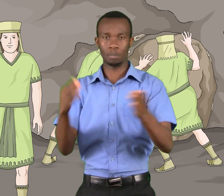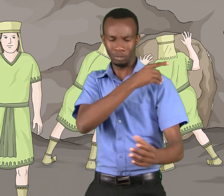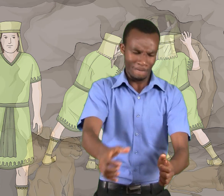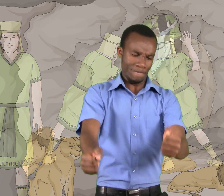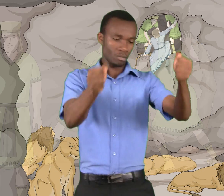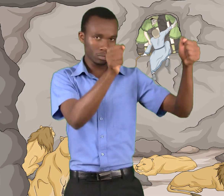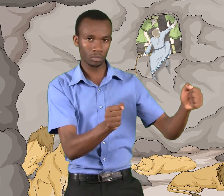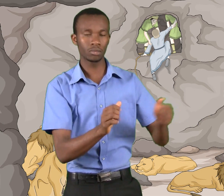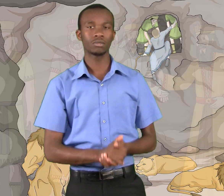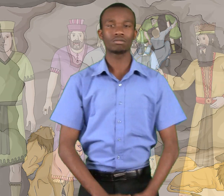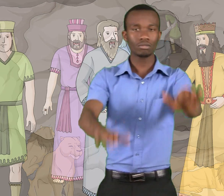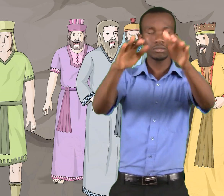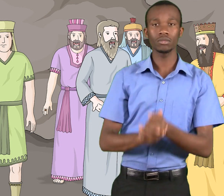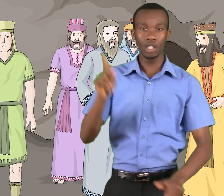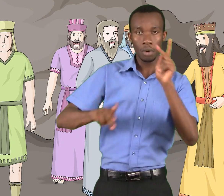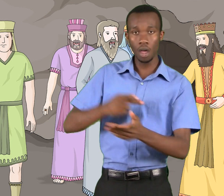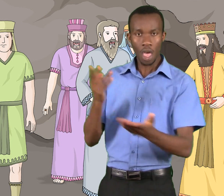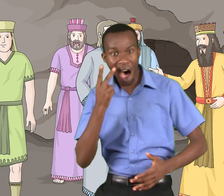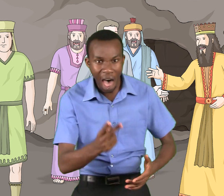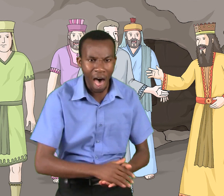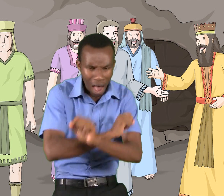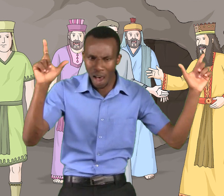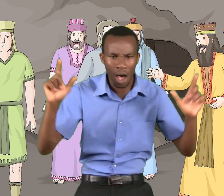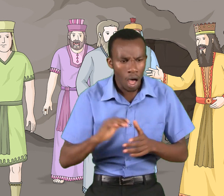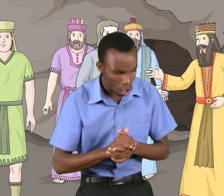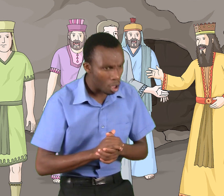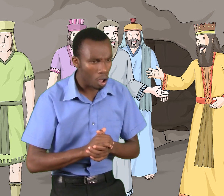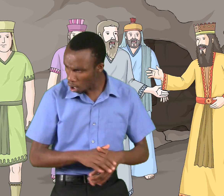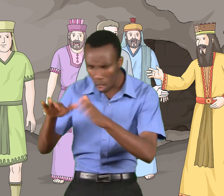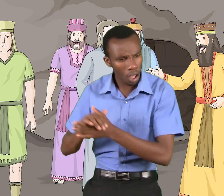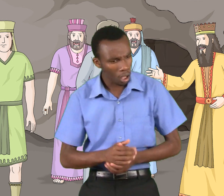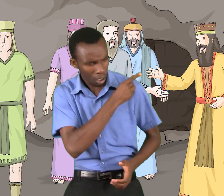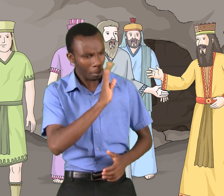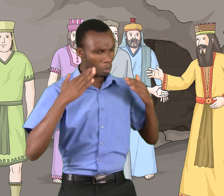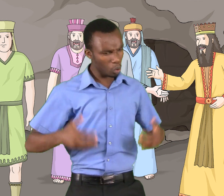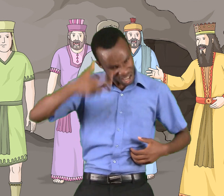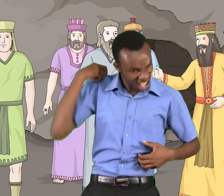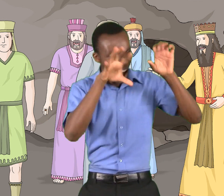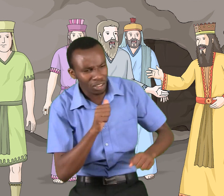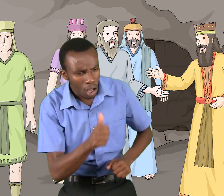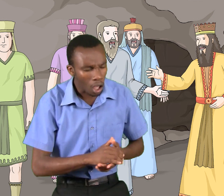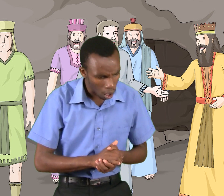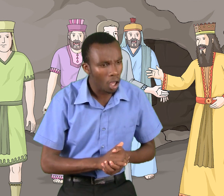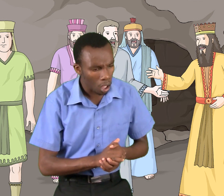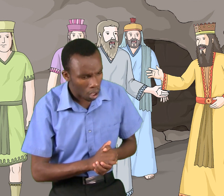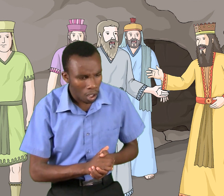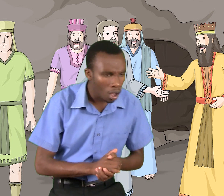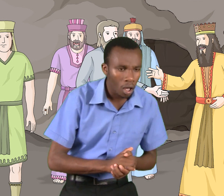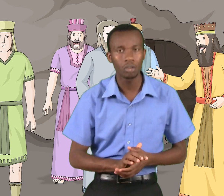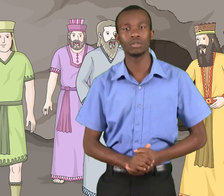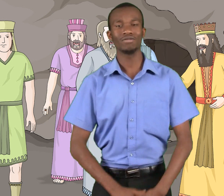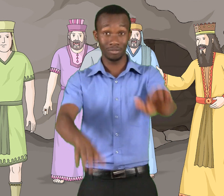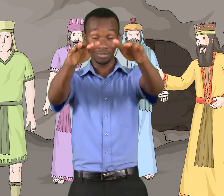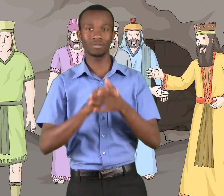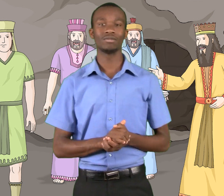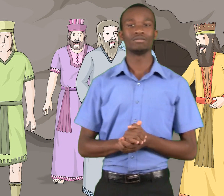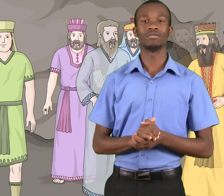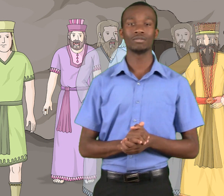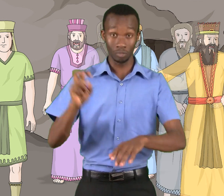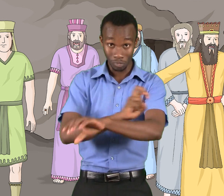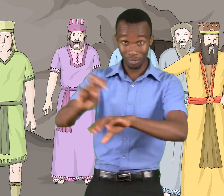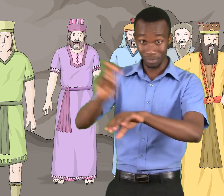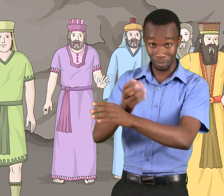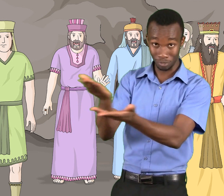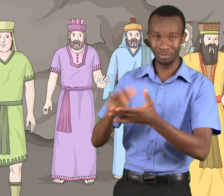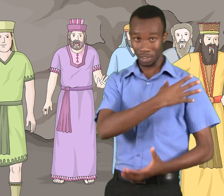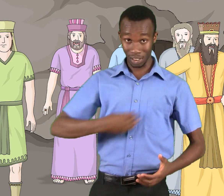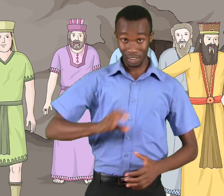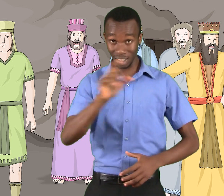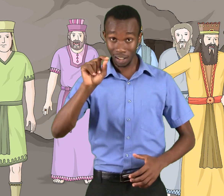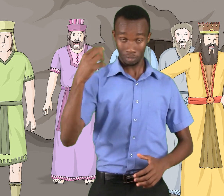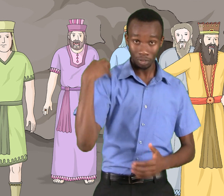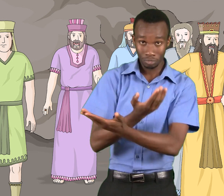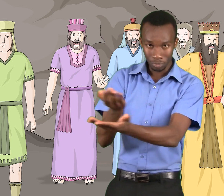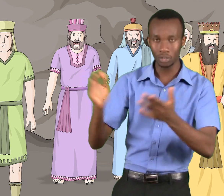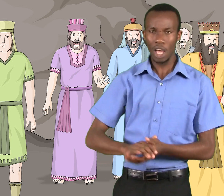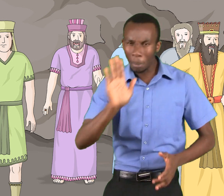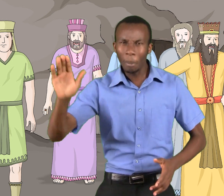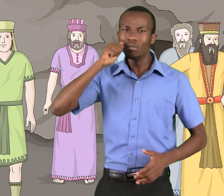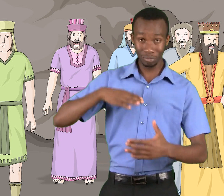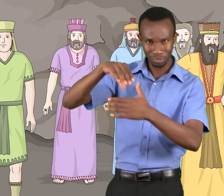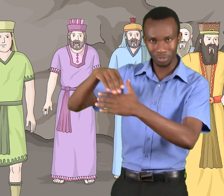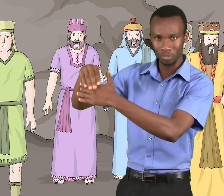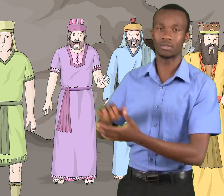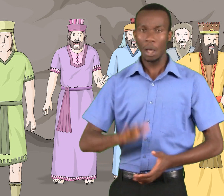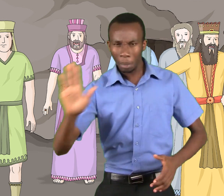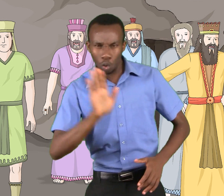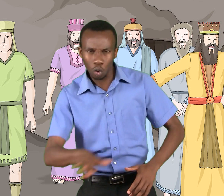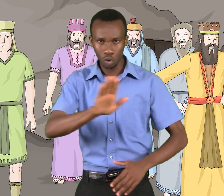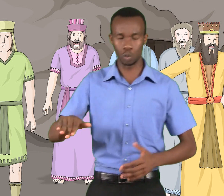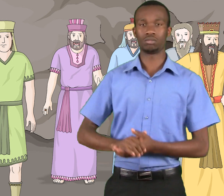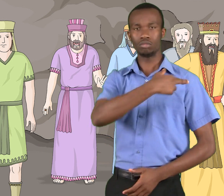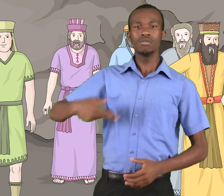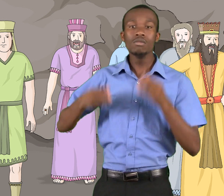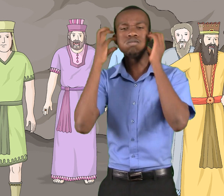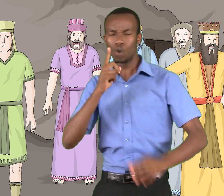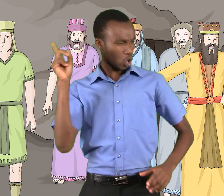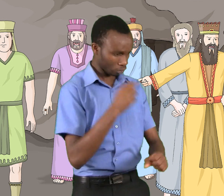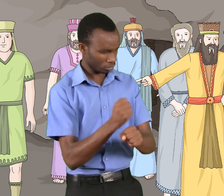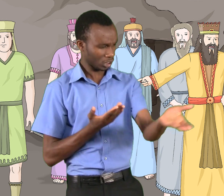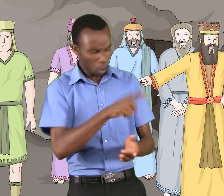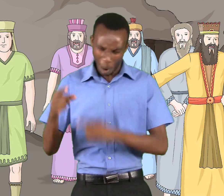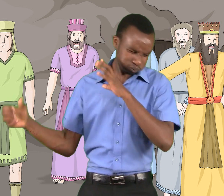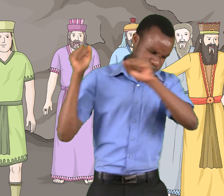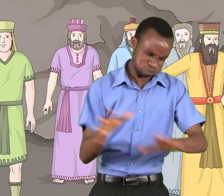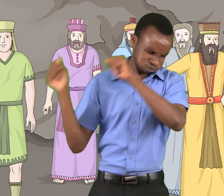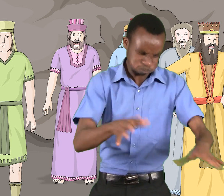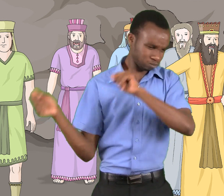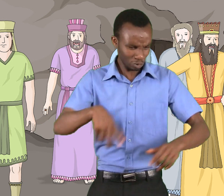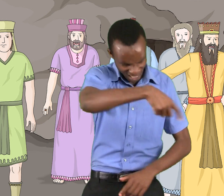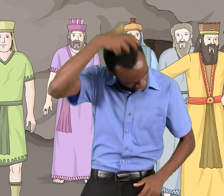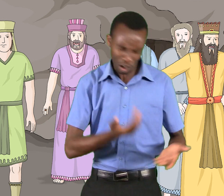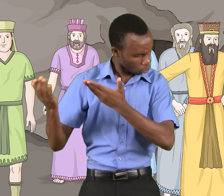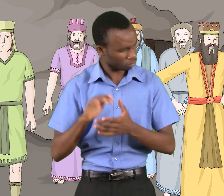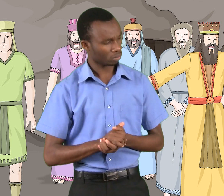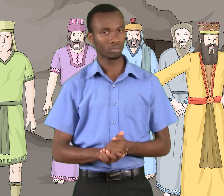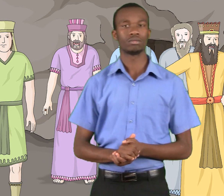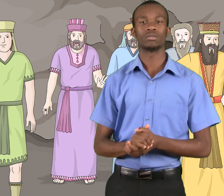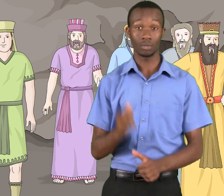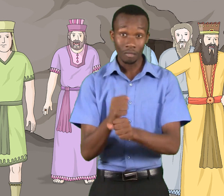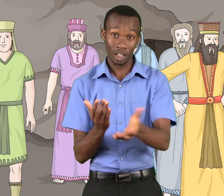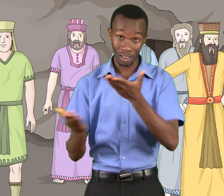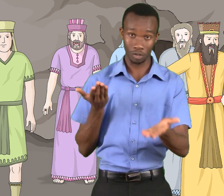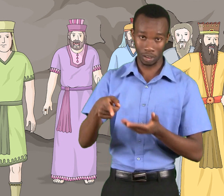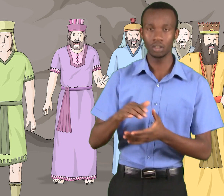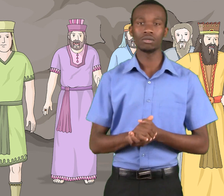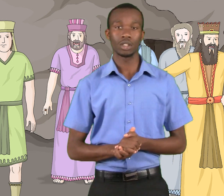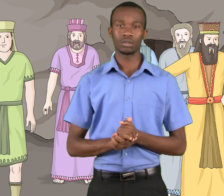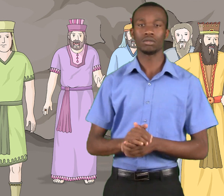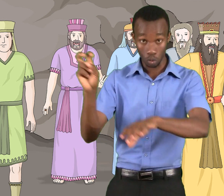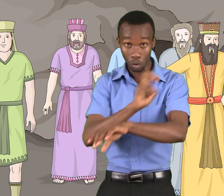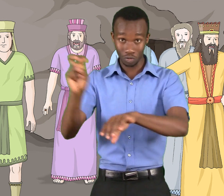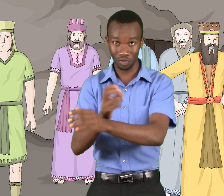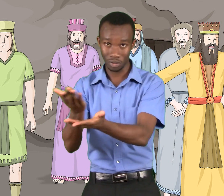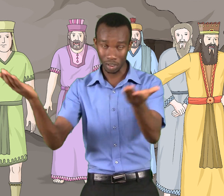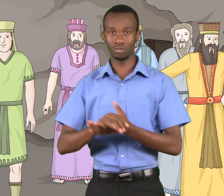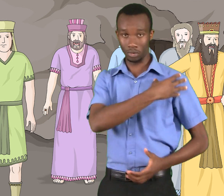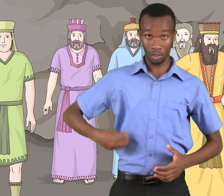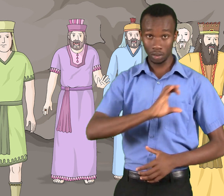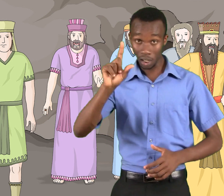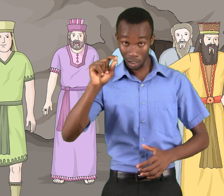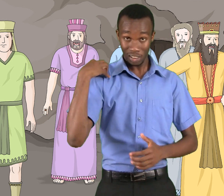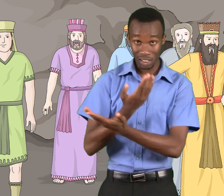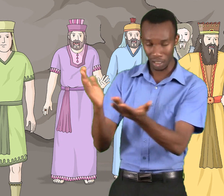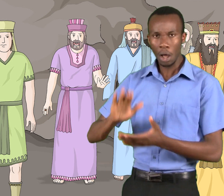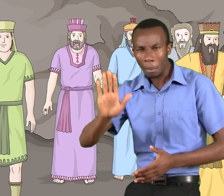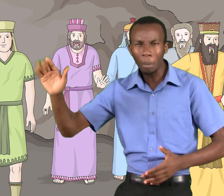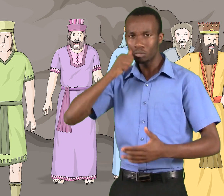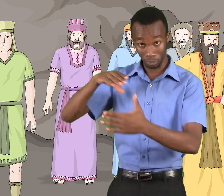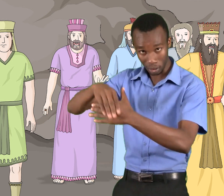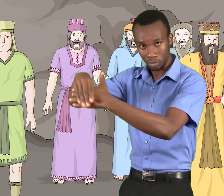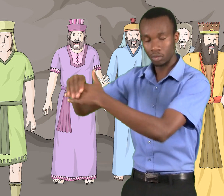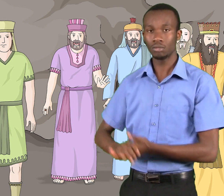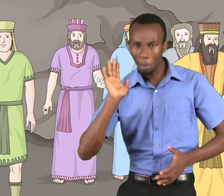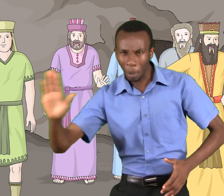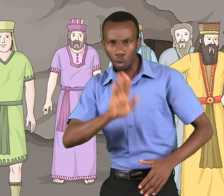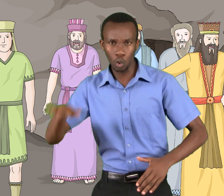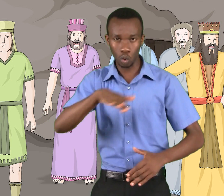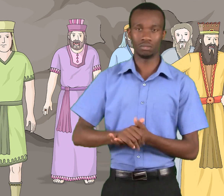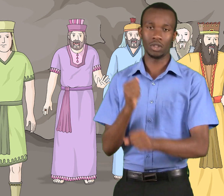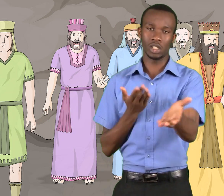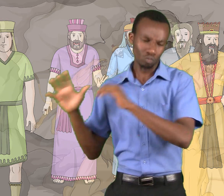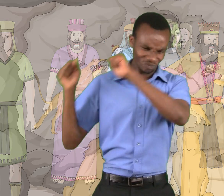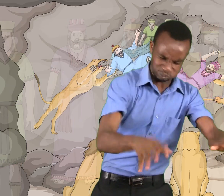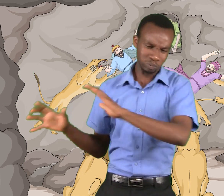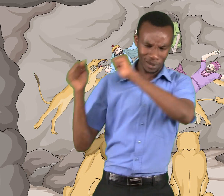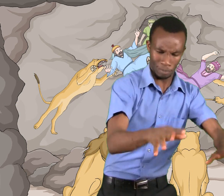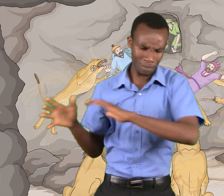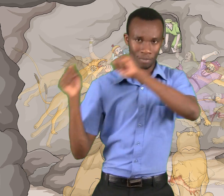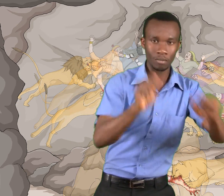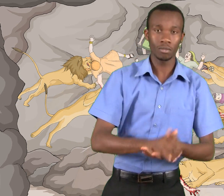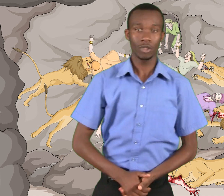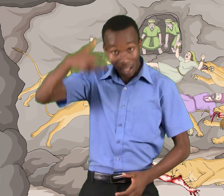At the command of the king, the men who had falsely accused Daniel were brought and thrown into the den of lions—they and their children and wives.